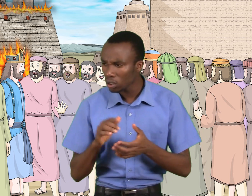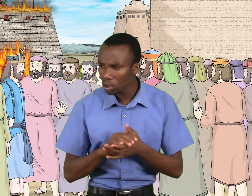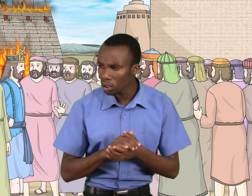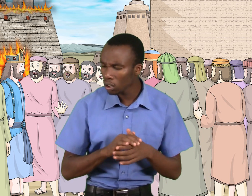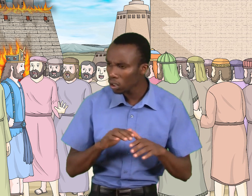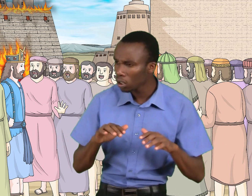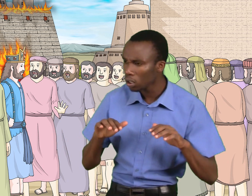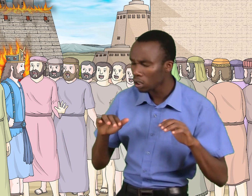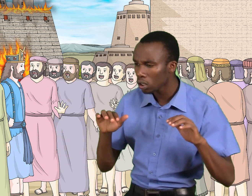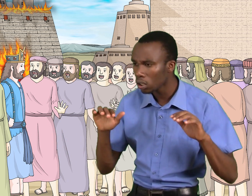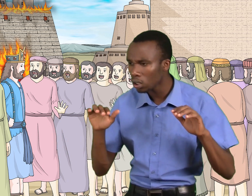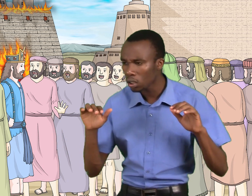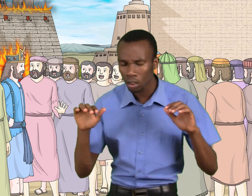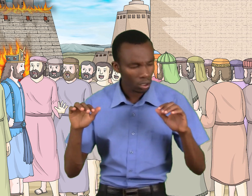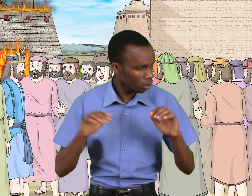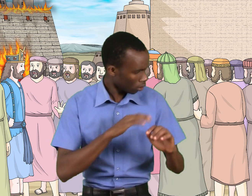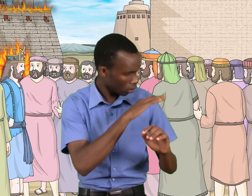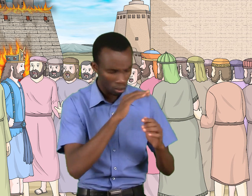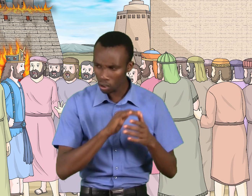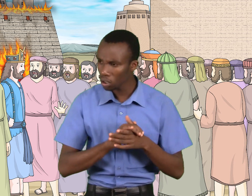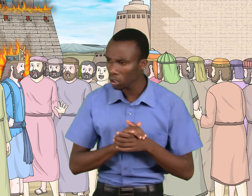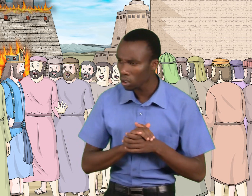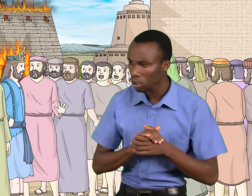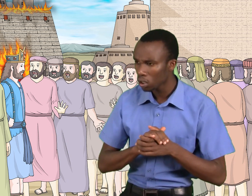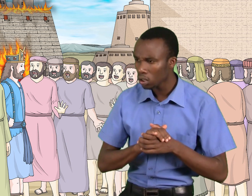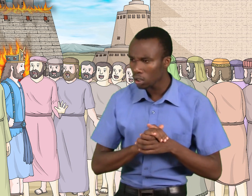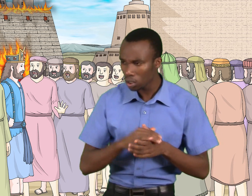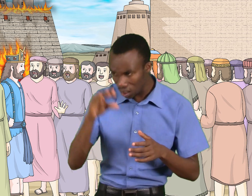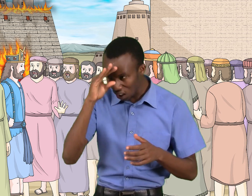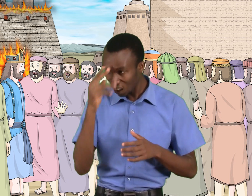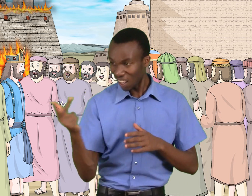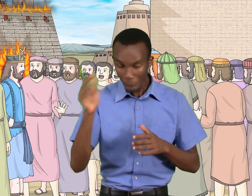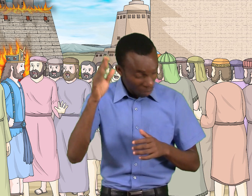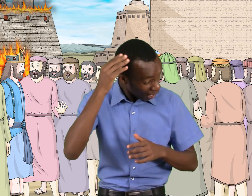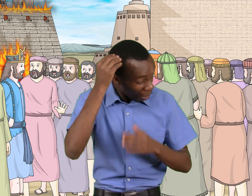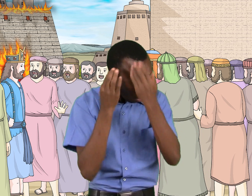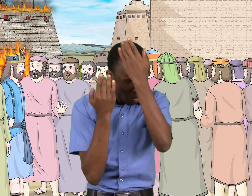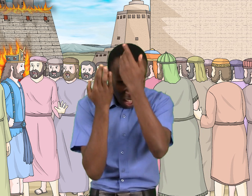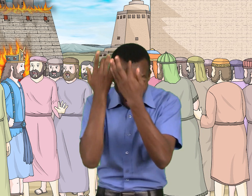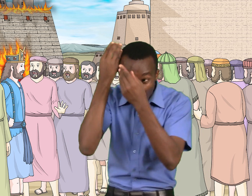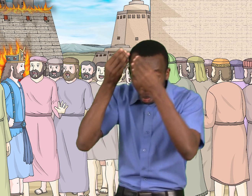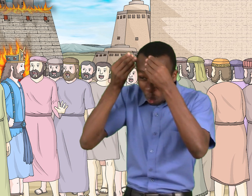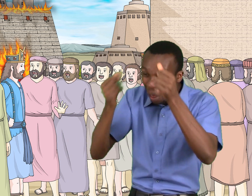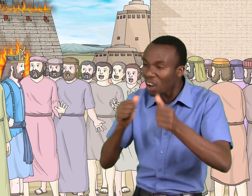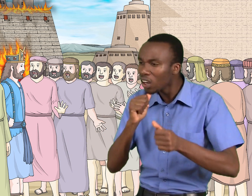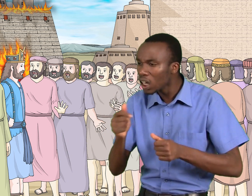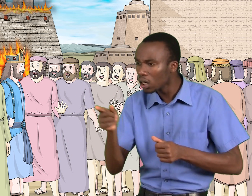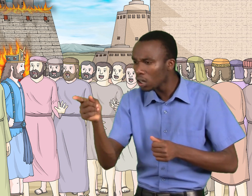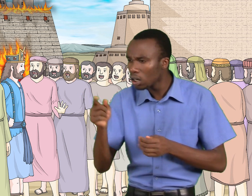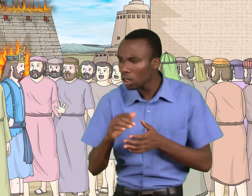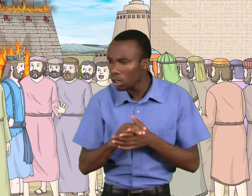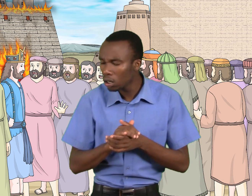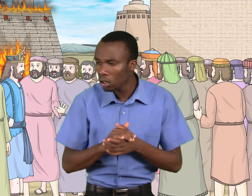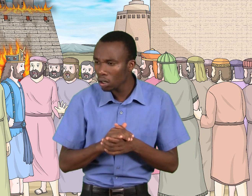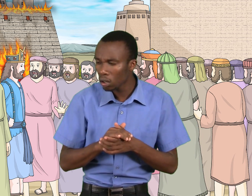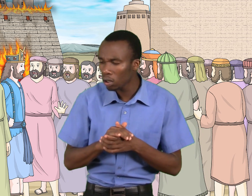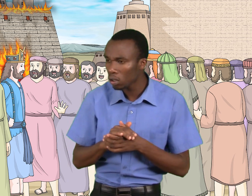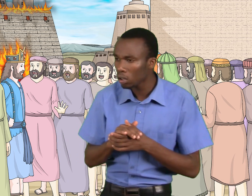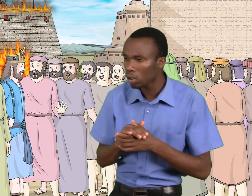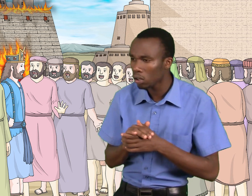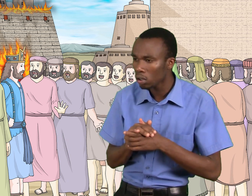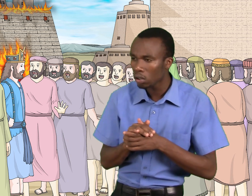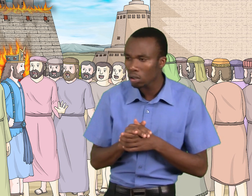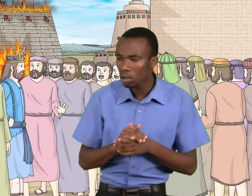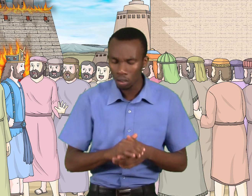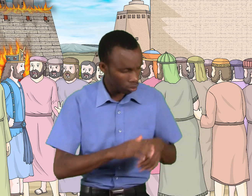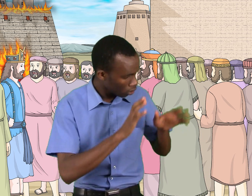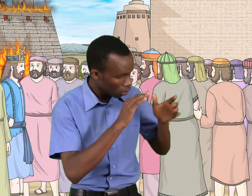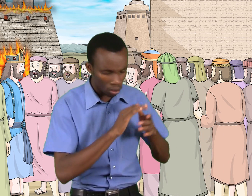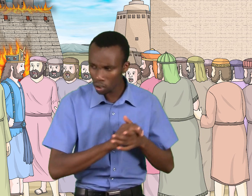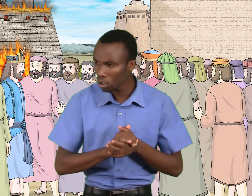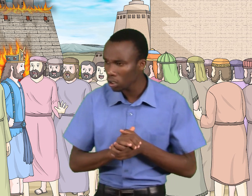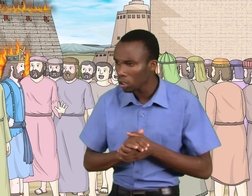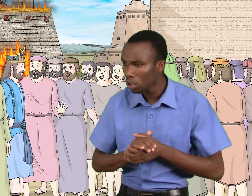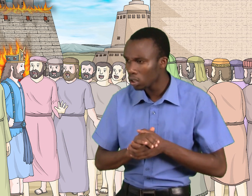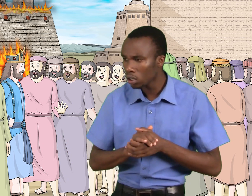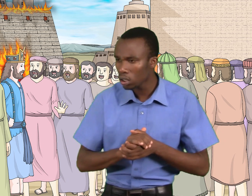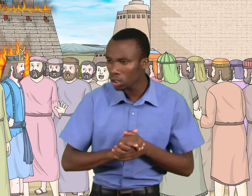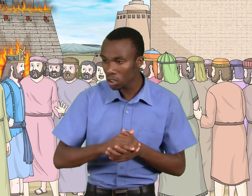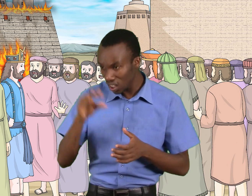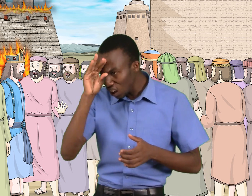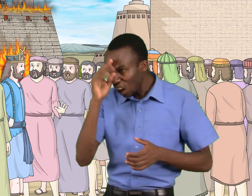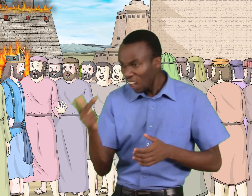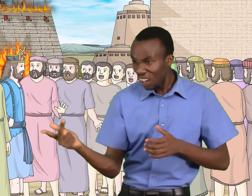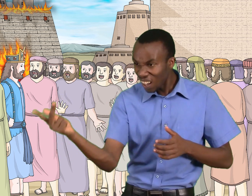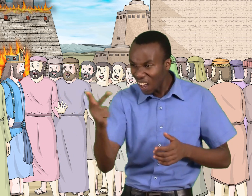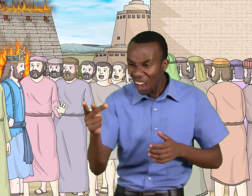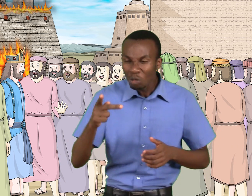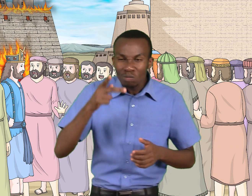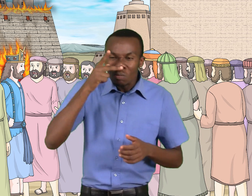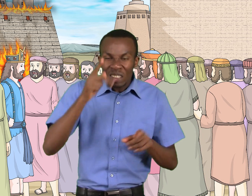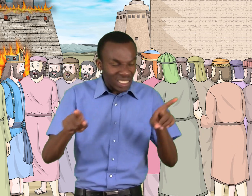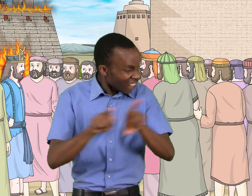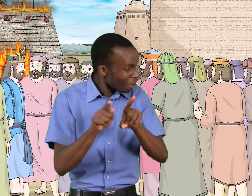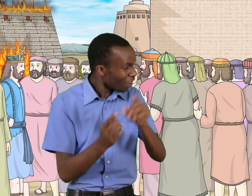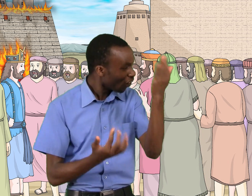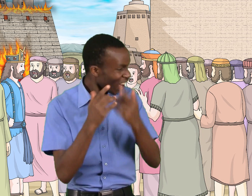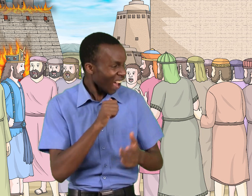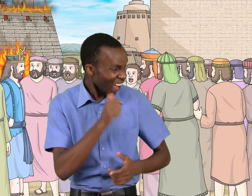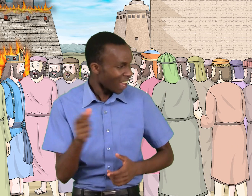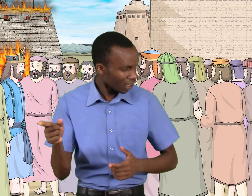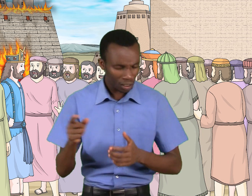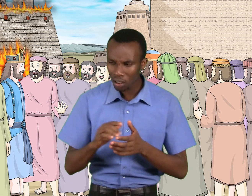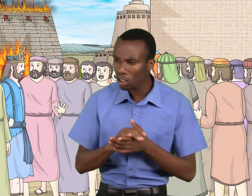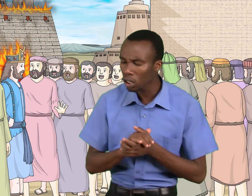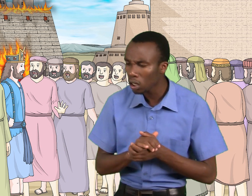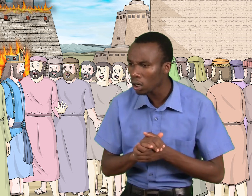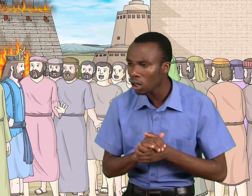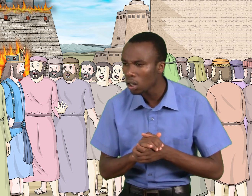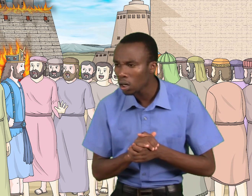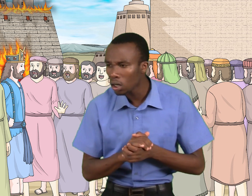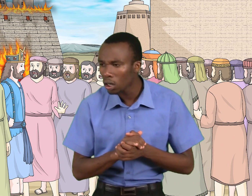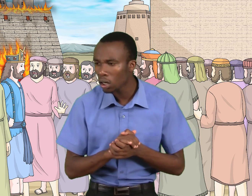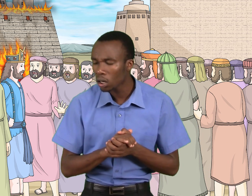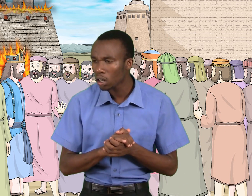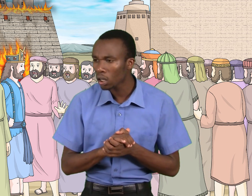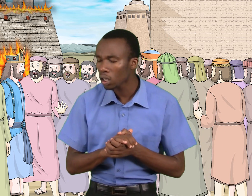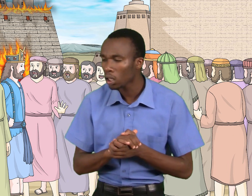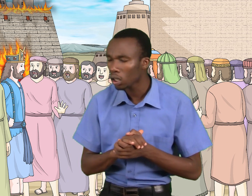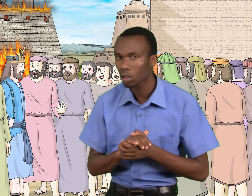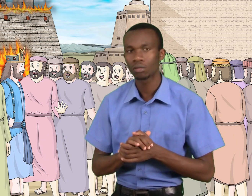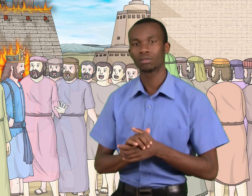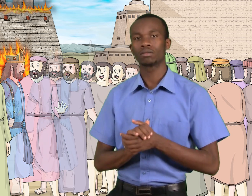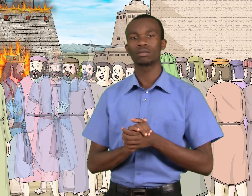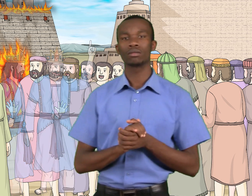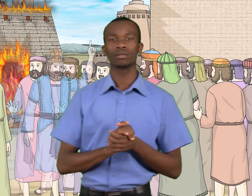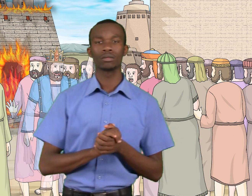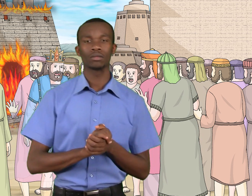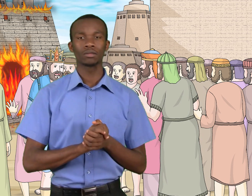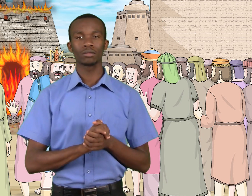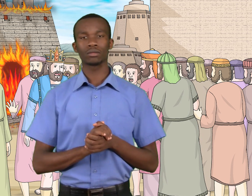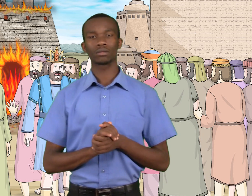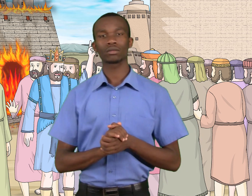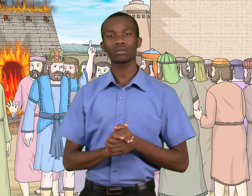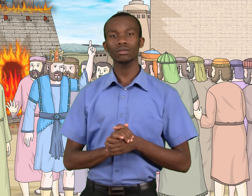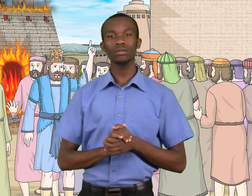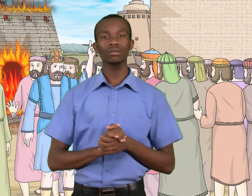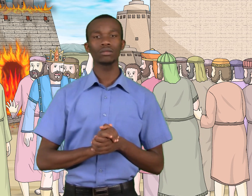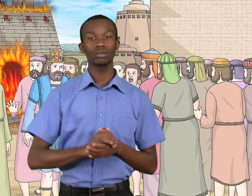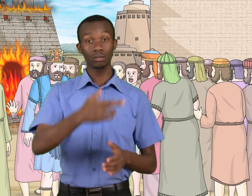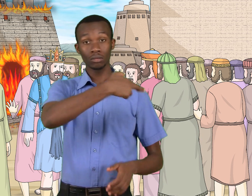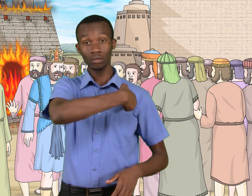Not a hair of their heads was singed, their robes were unaffected, and there was no smell of fire on them.